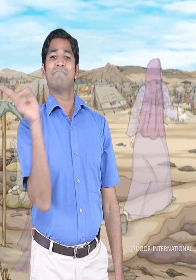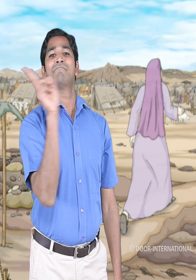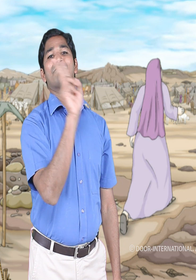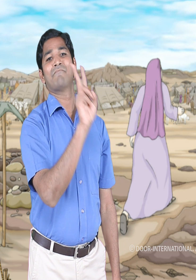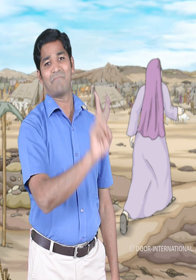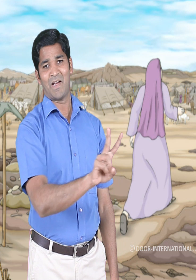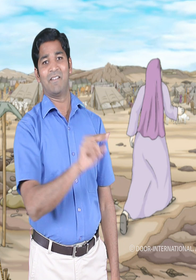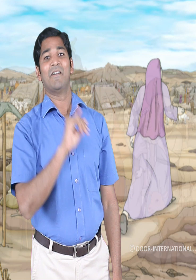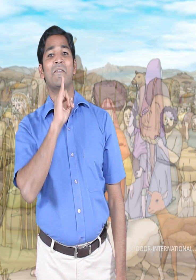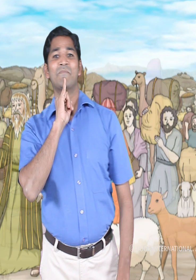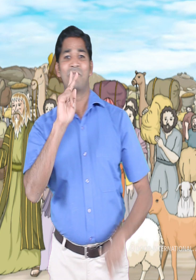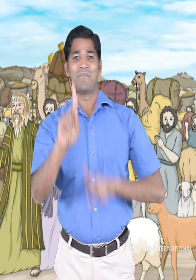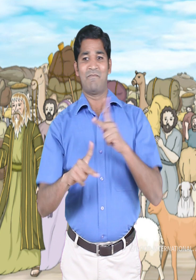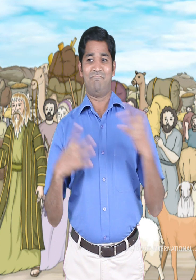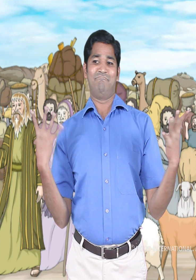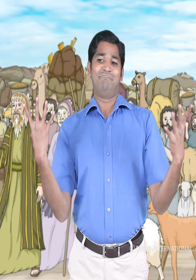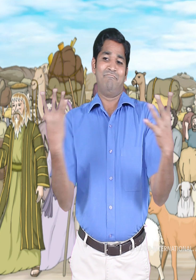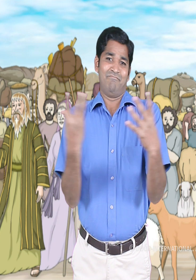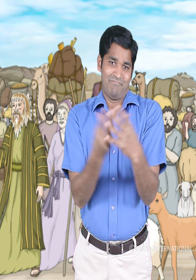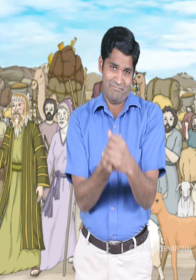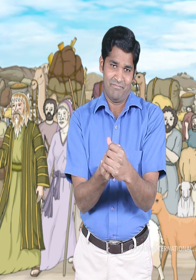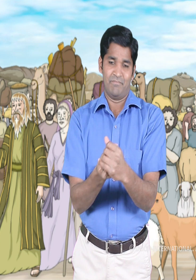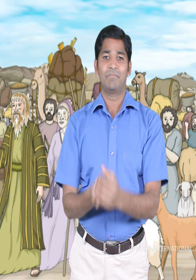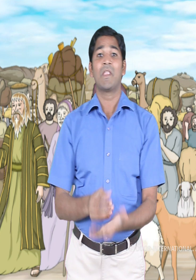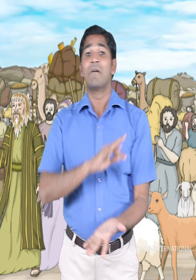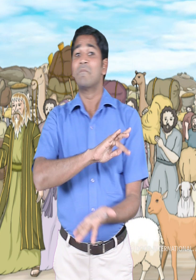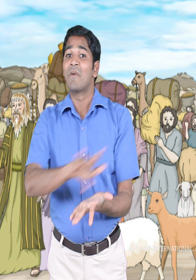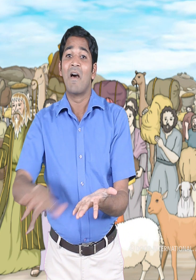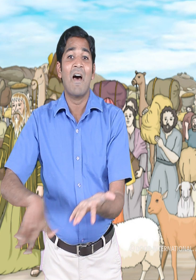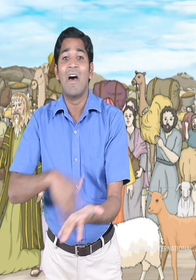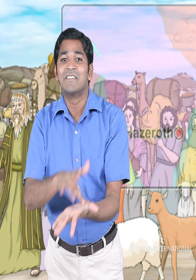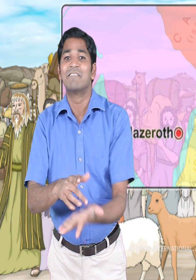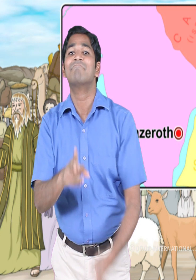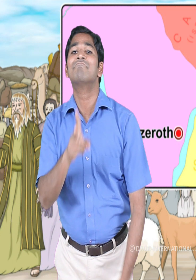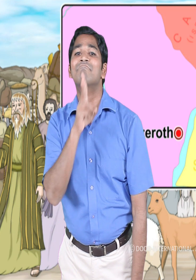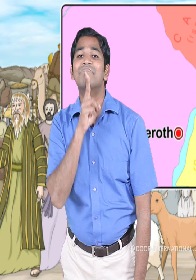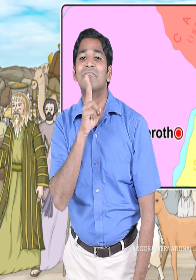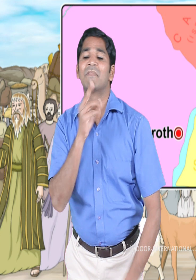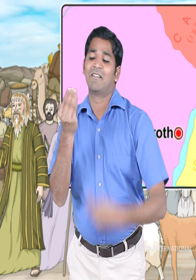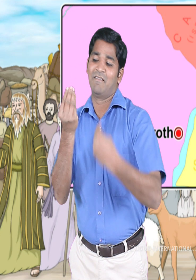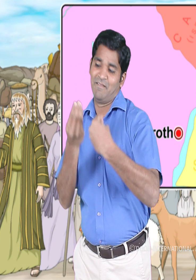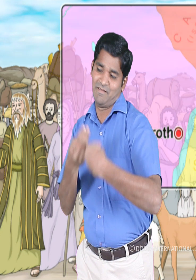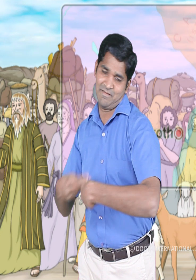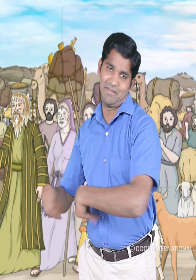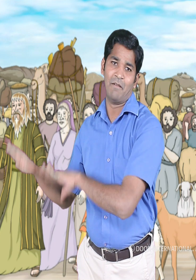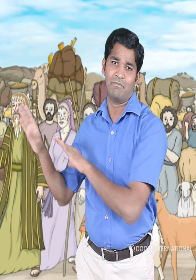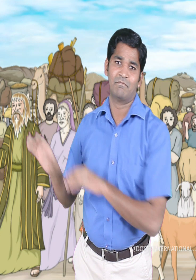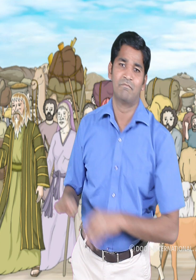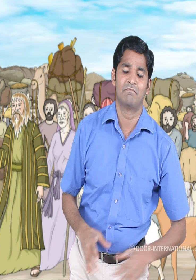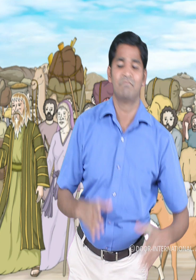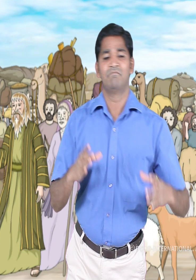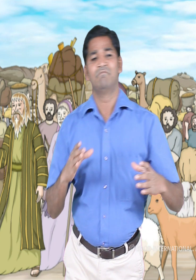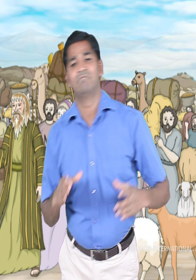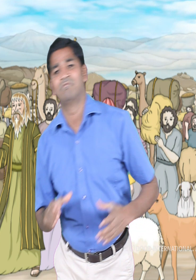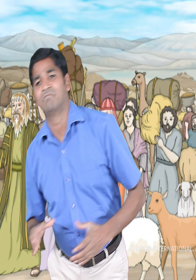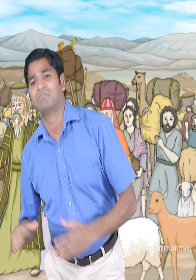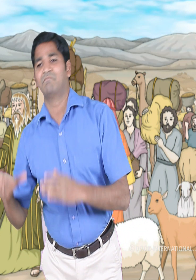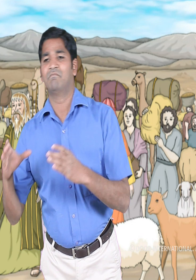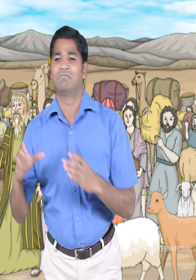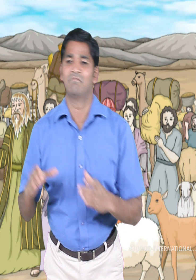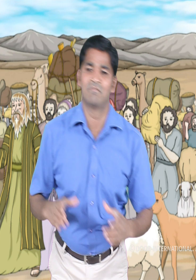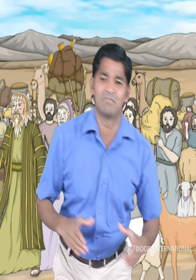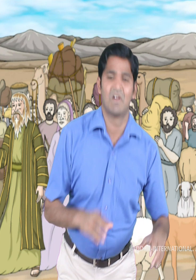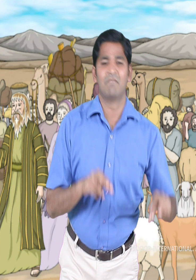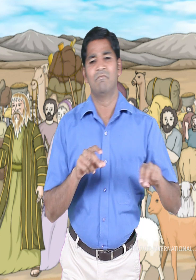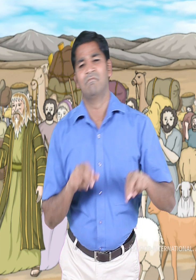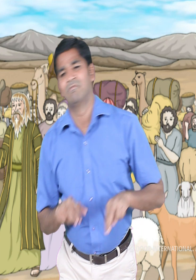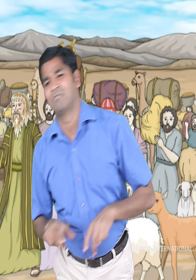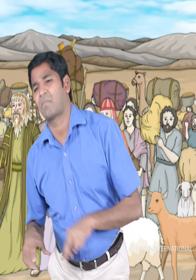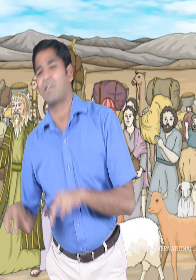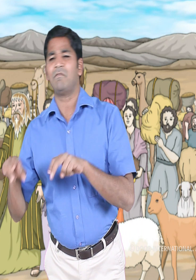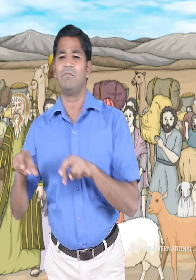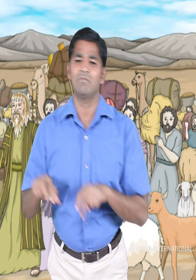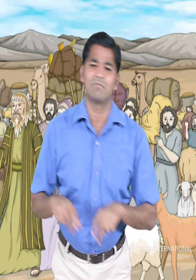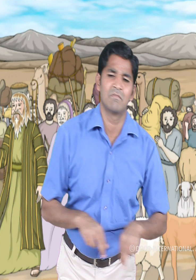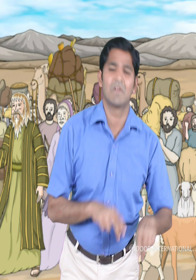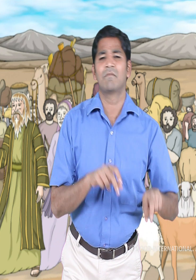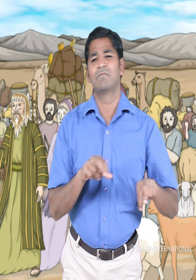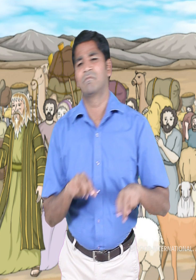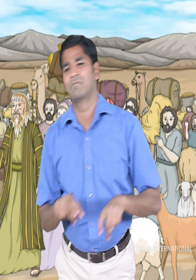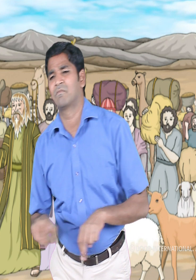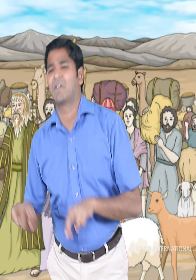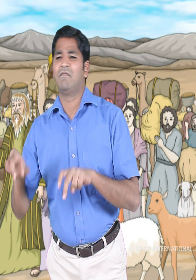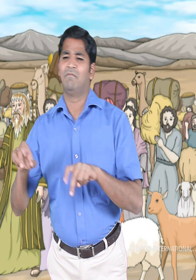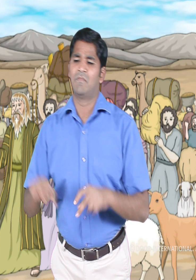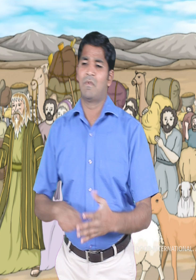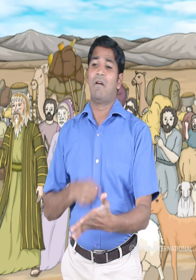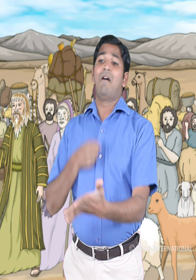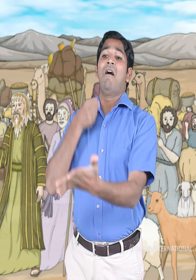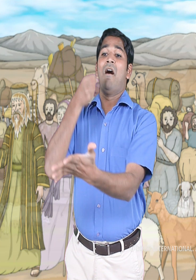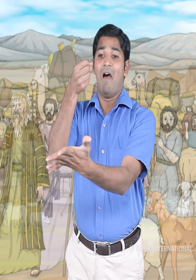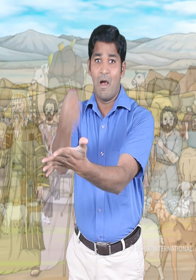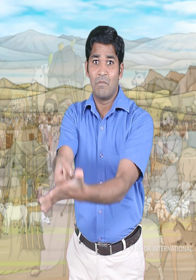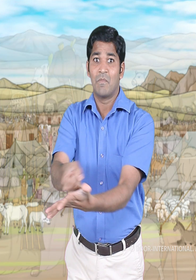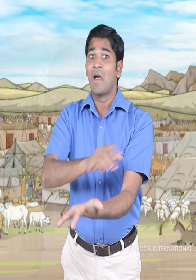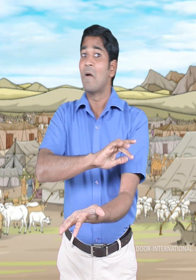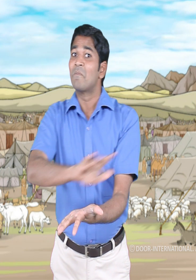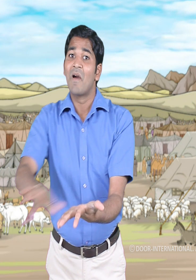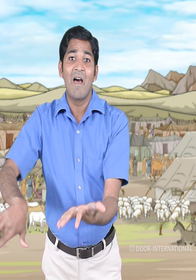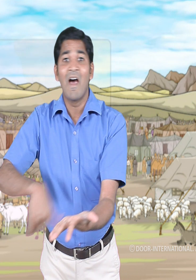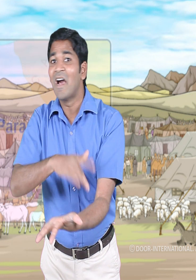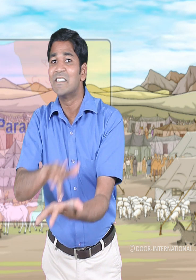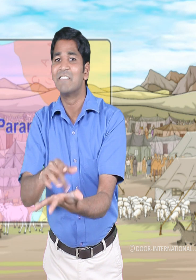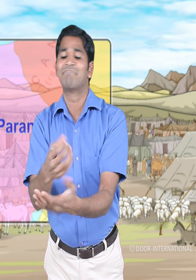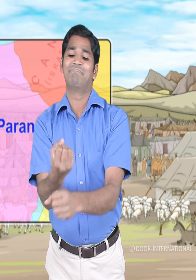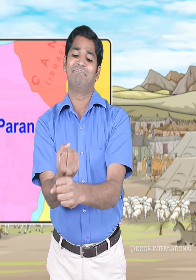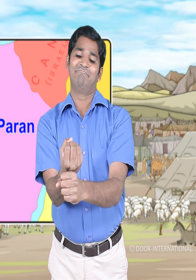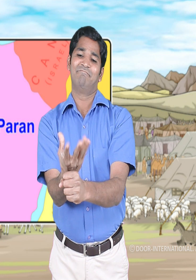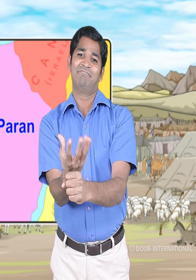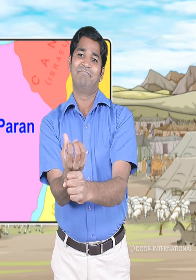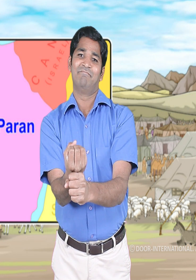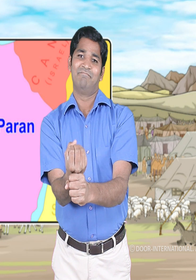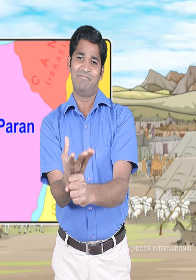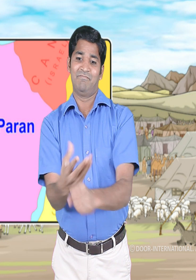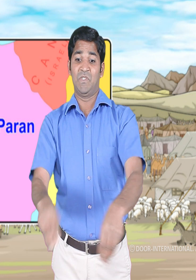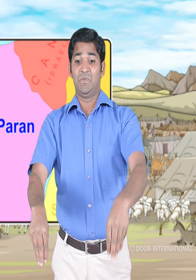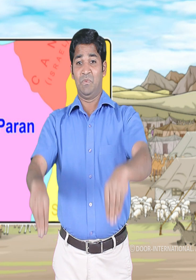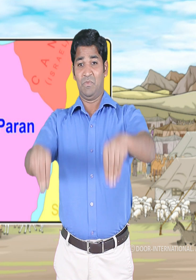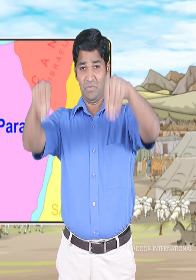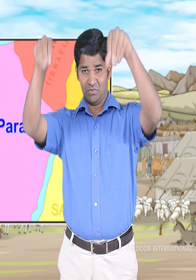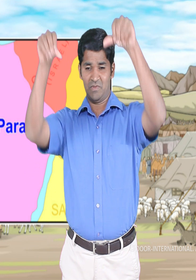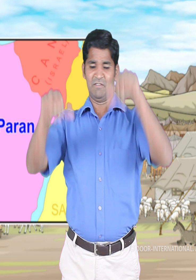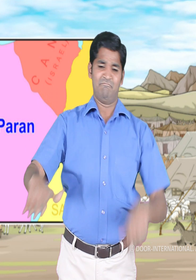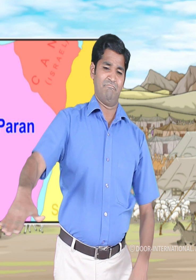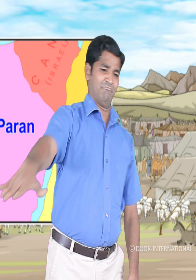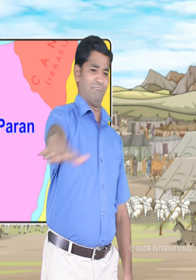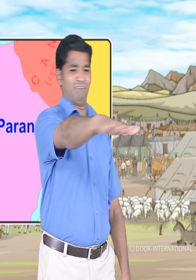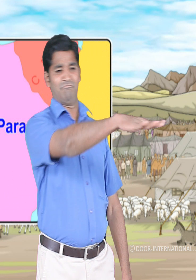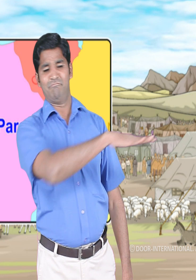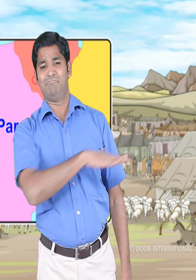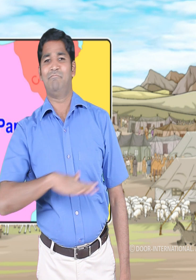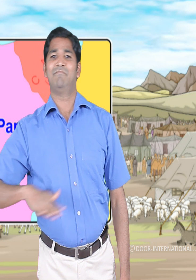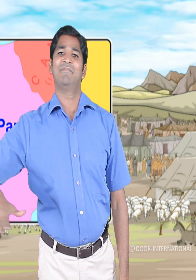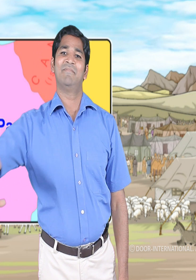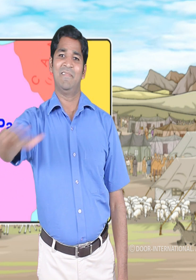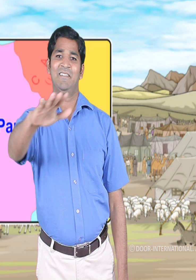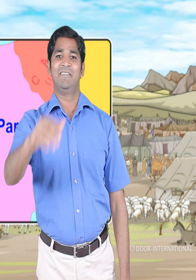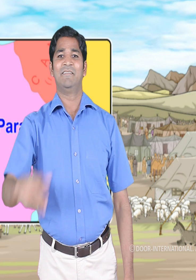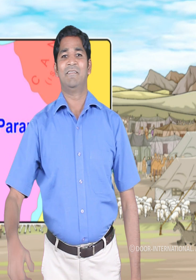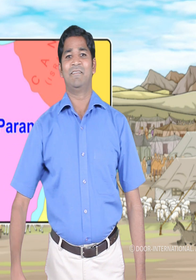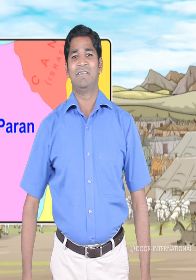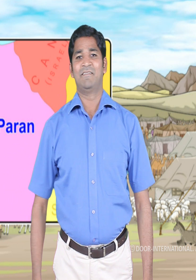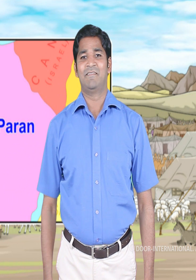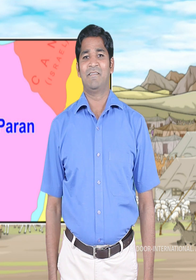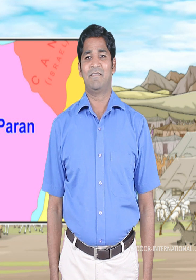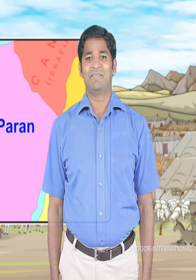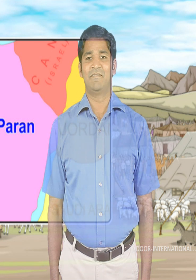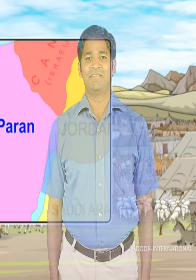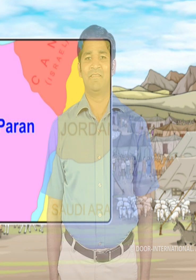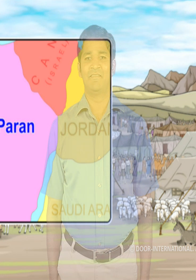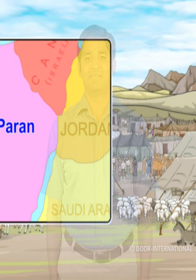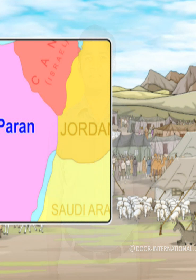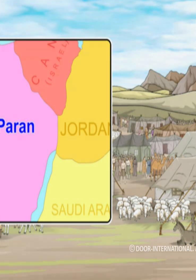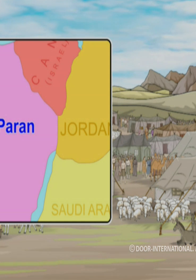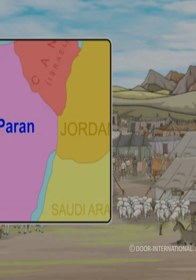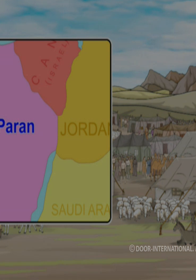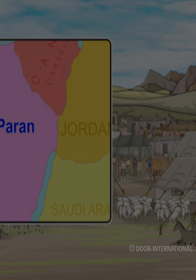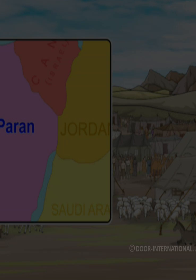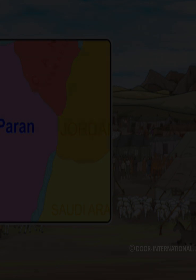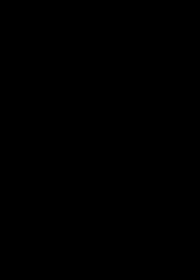After that, the people set out from Hazeroth and camped in the Wilderness of Paran.